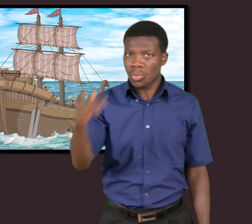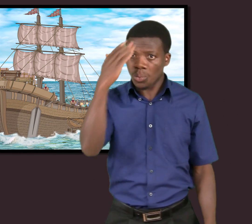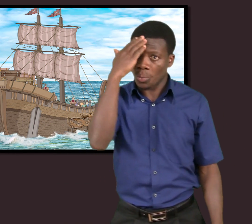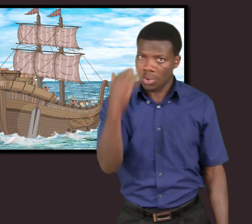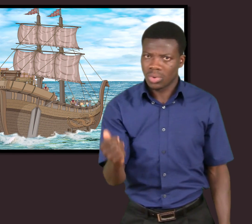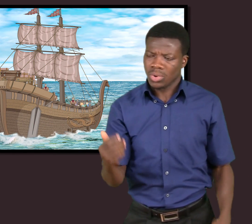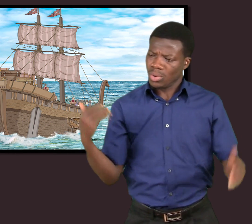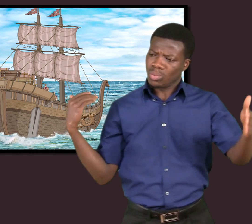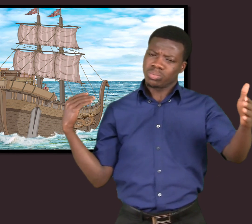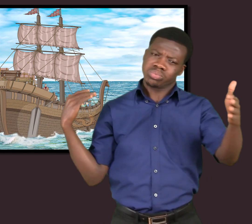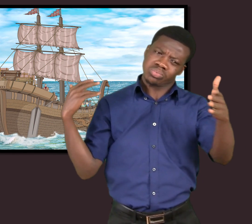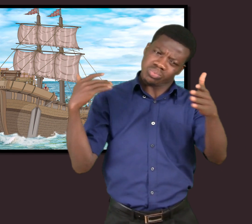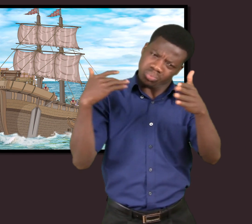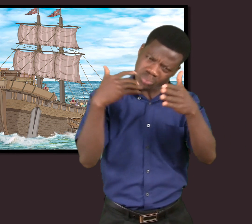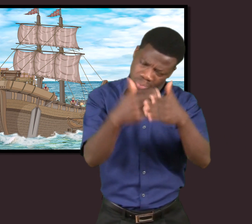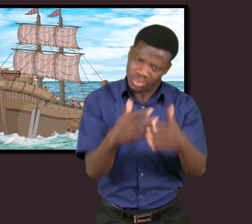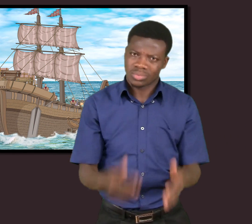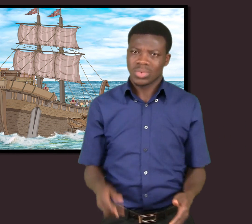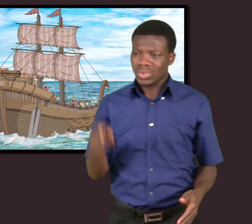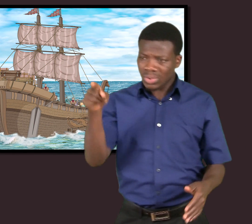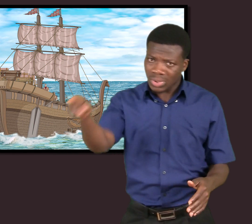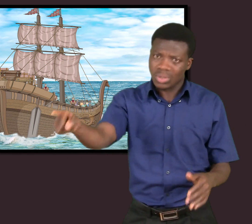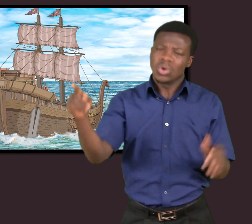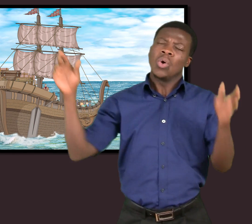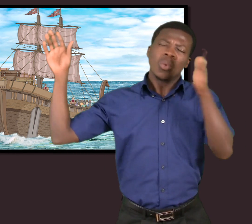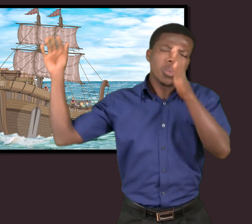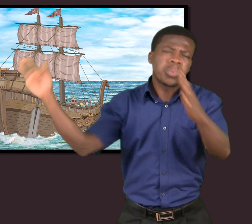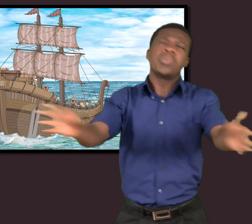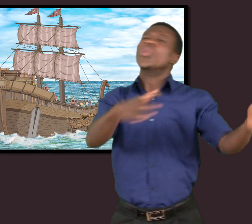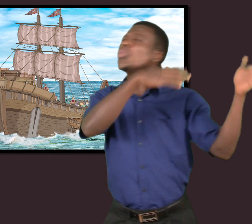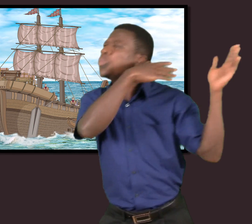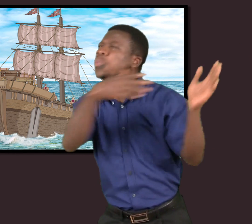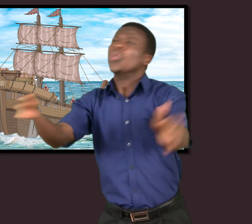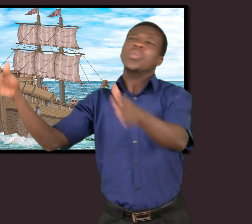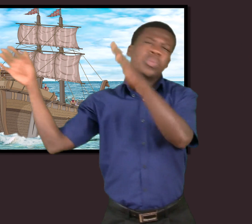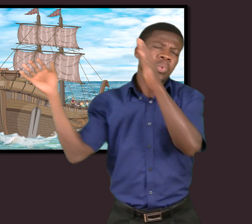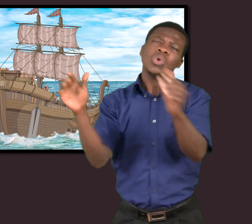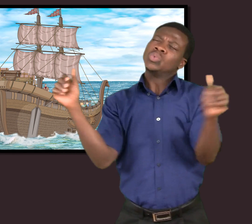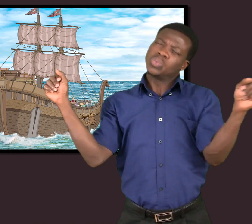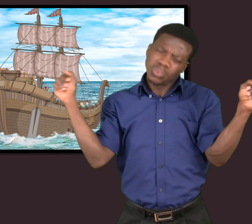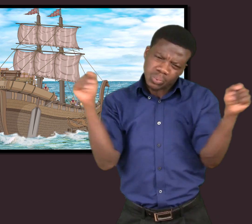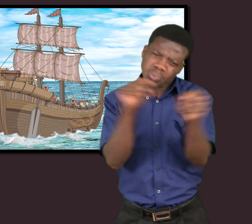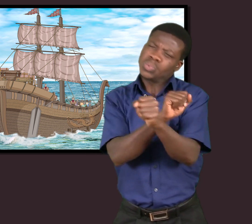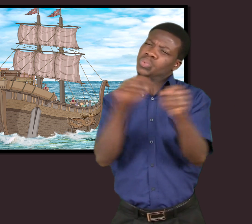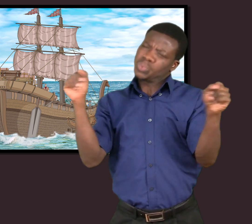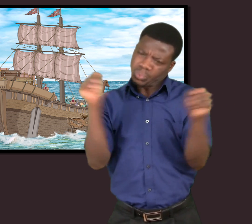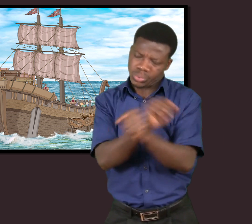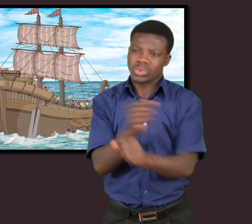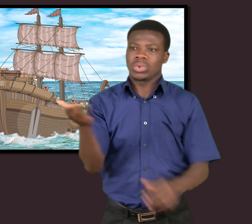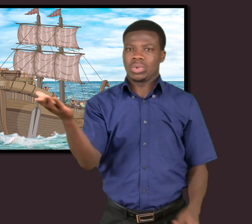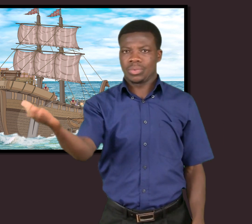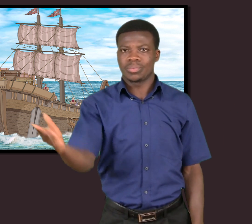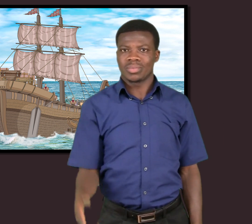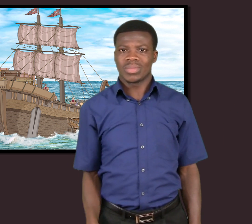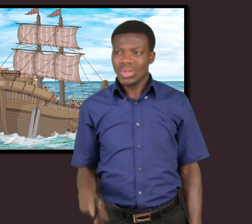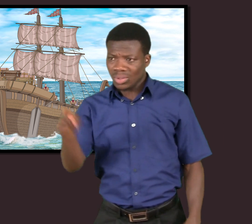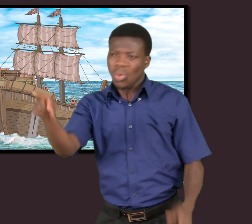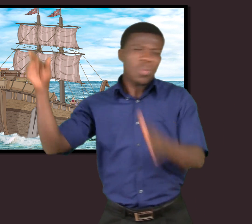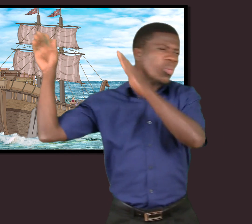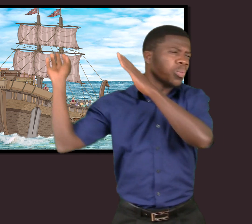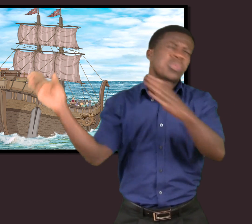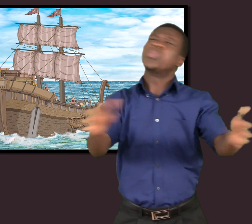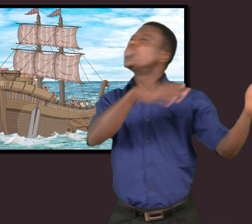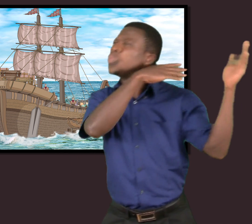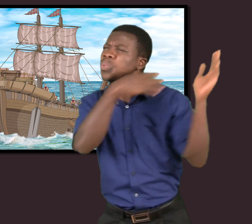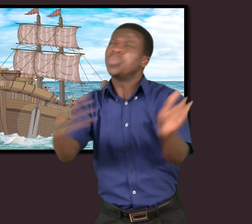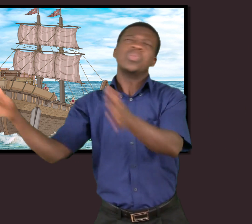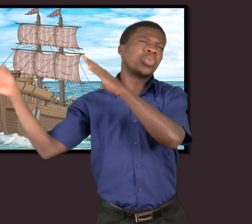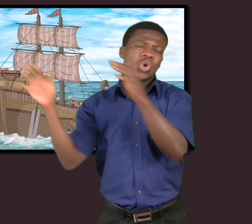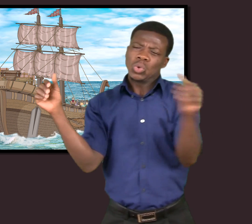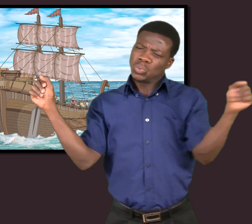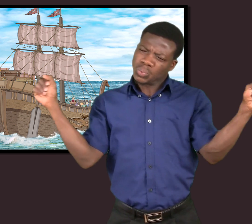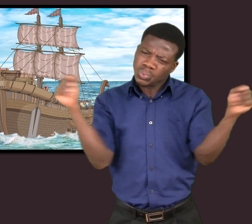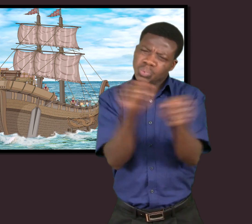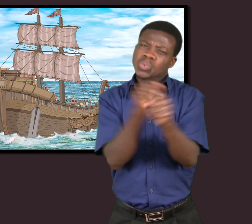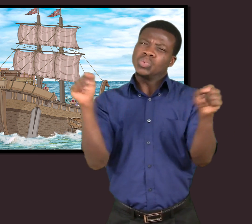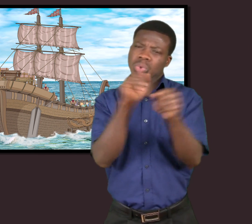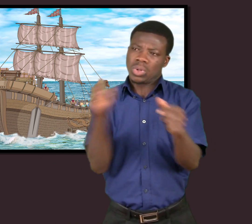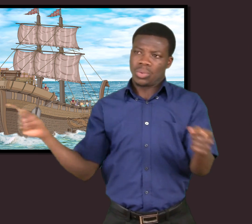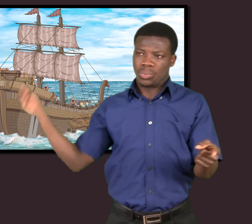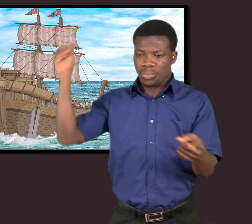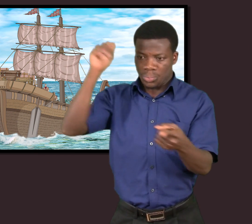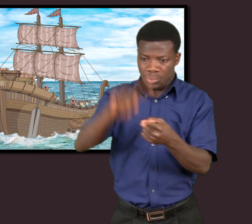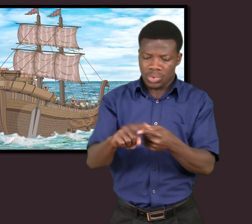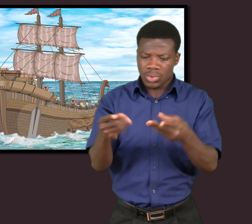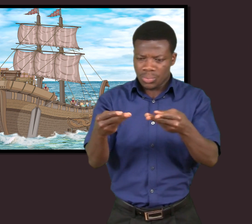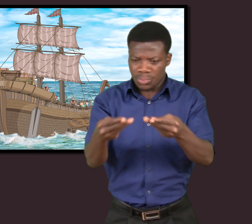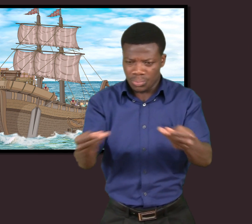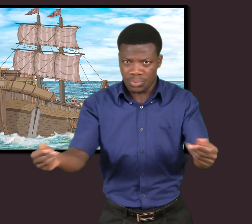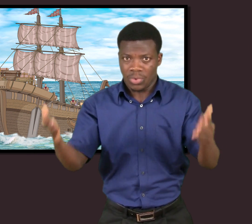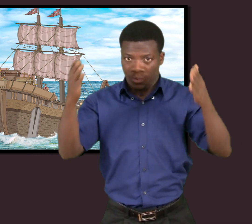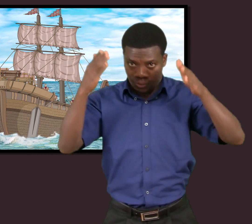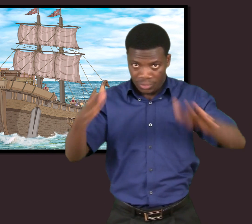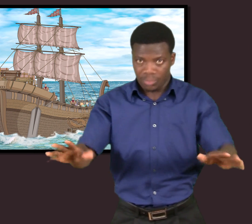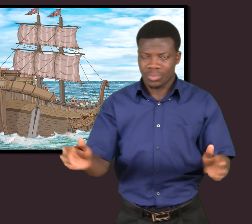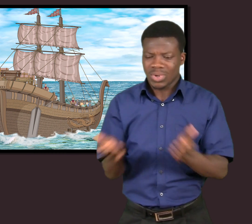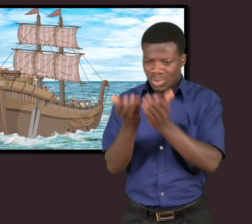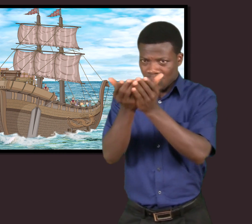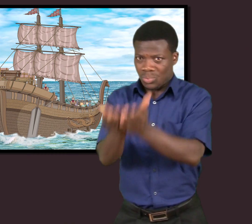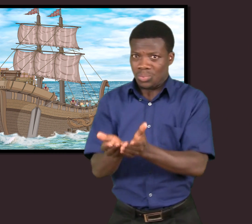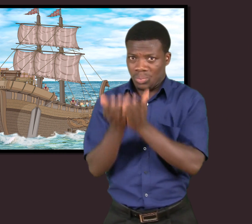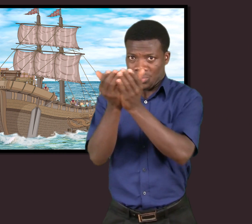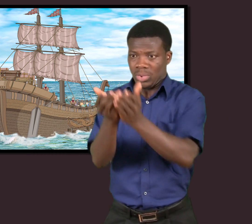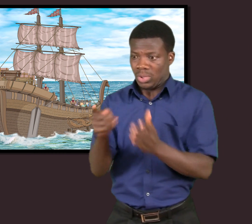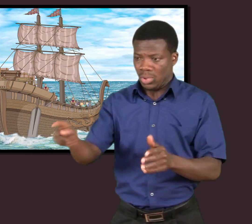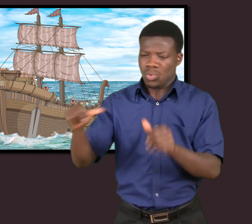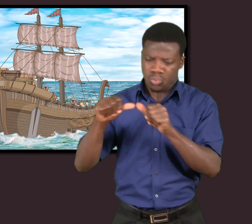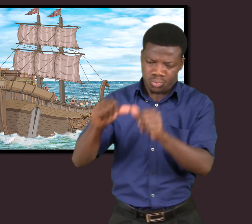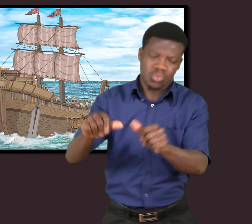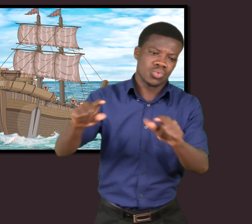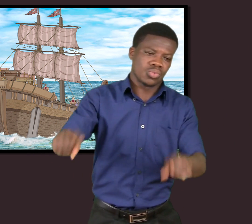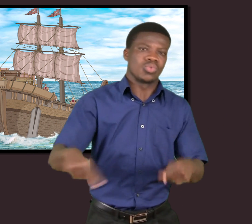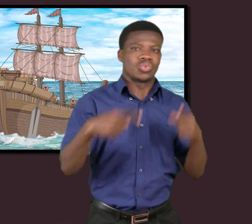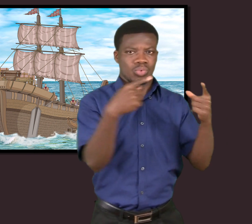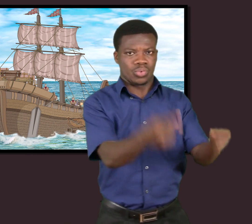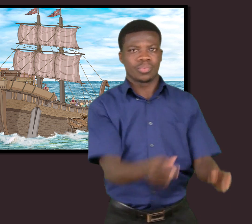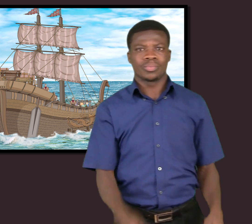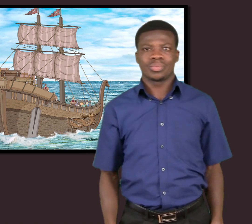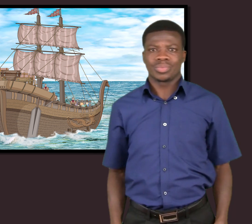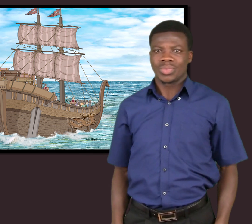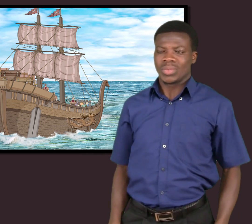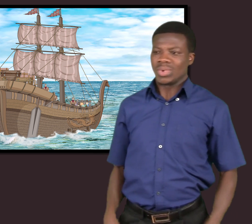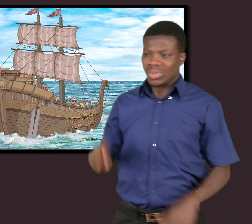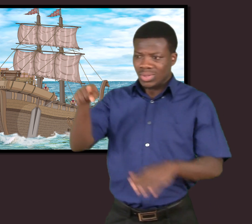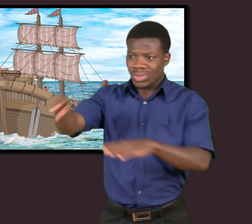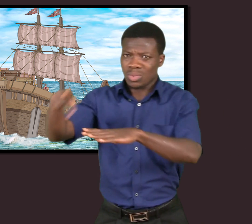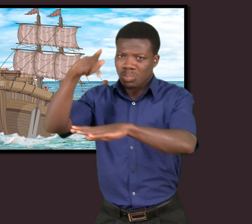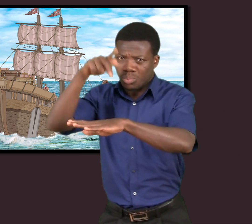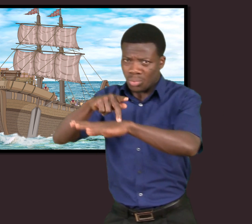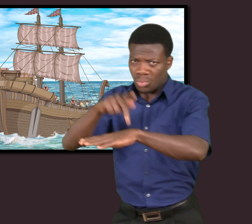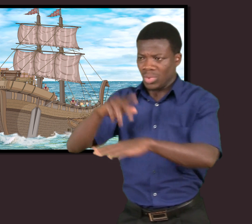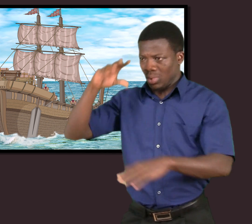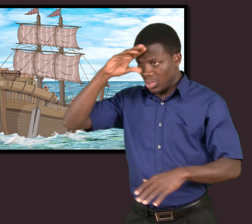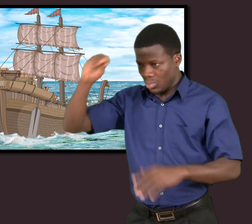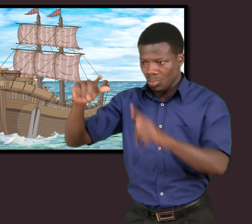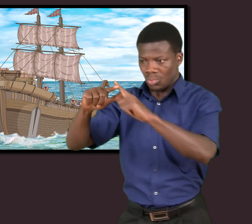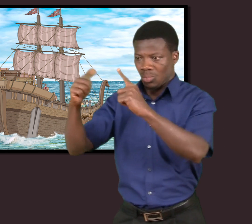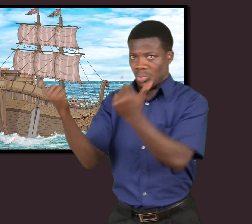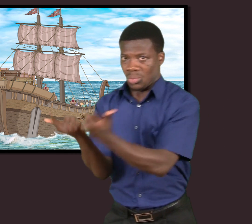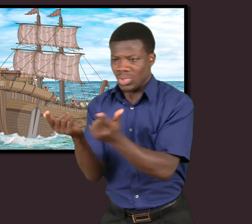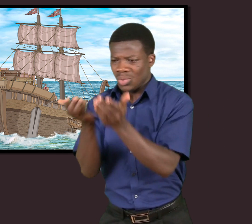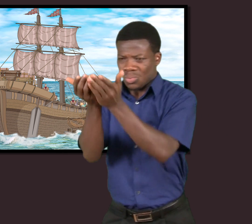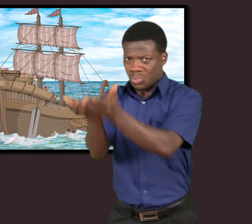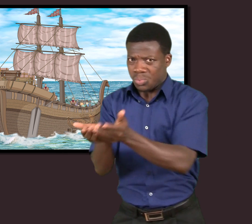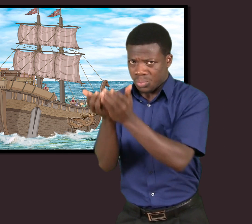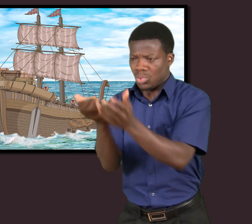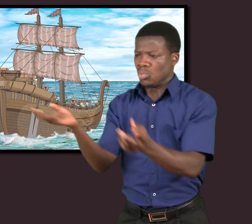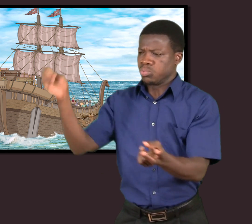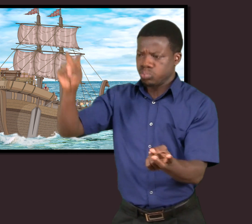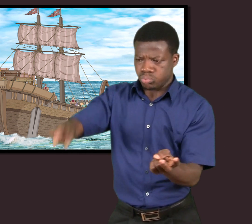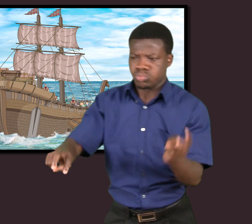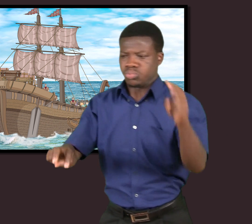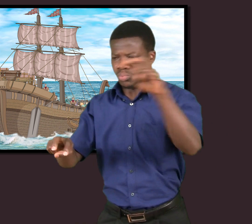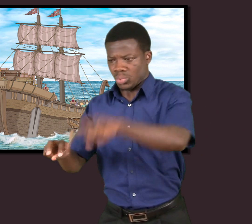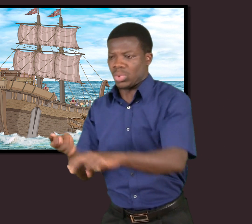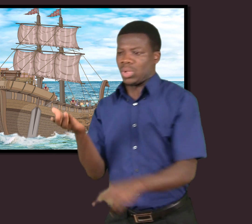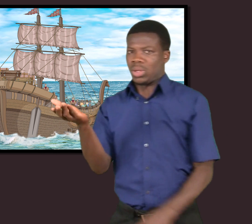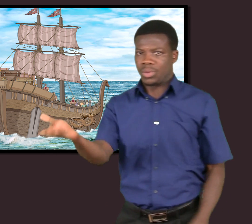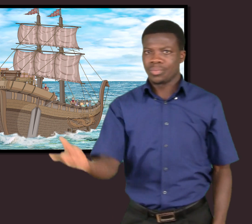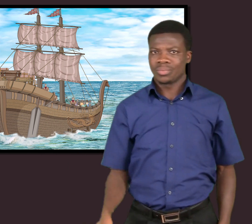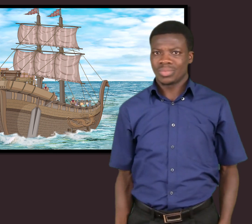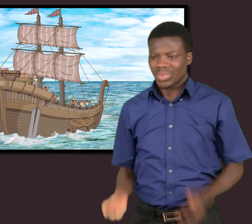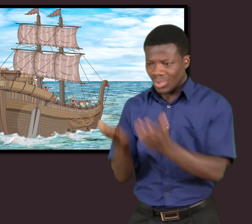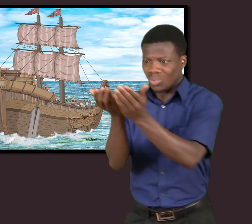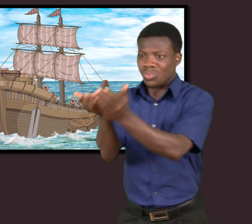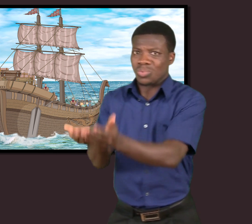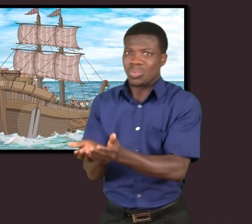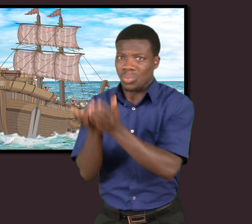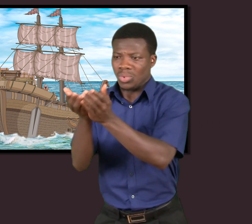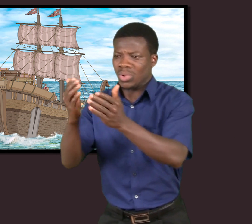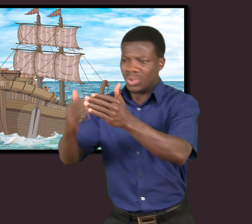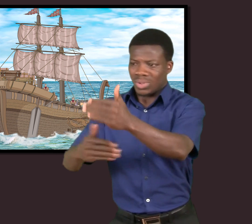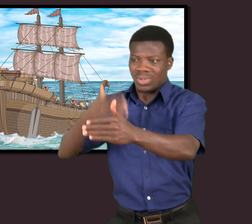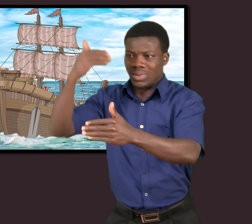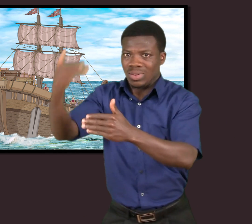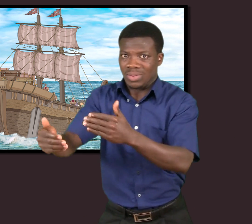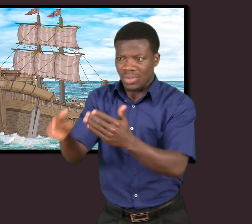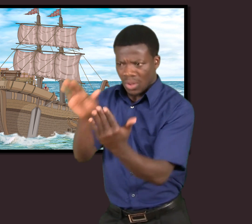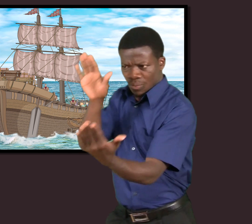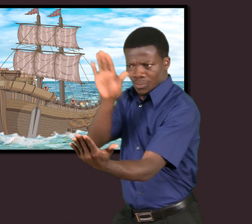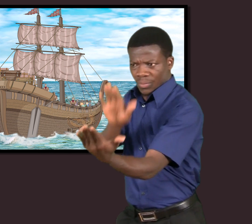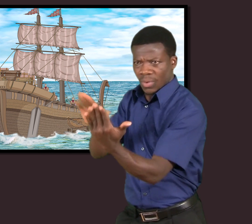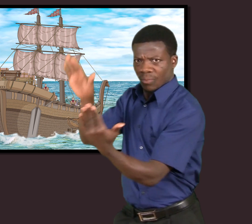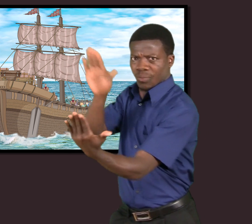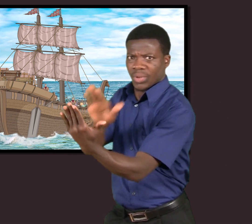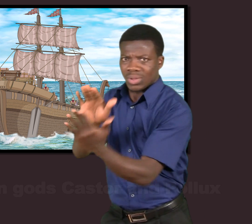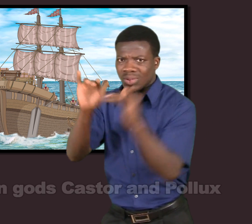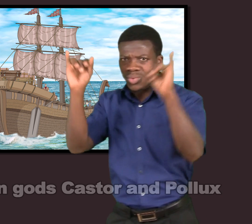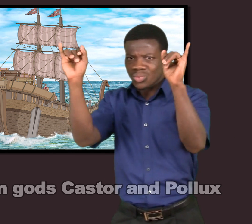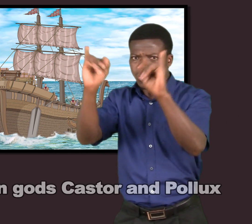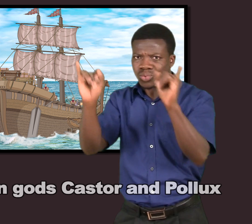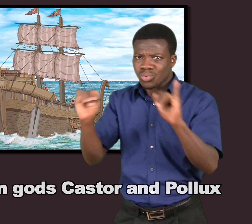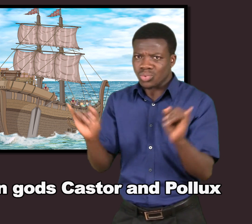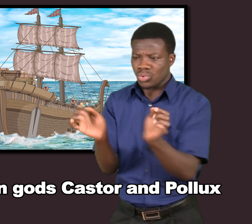After three months we set sail in an Alexandrian ship that had wintered in the island.